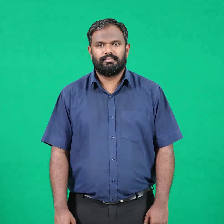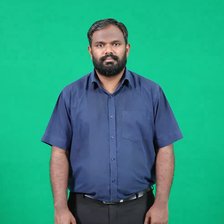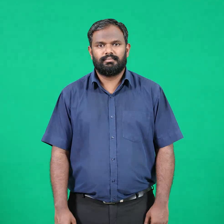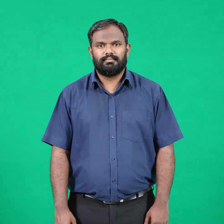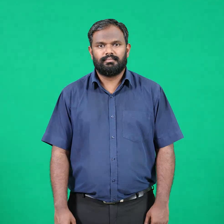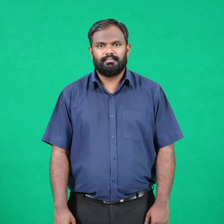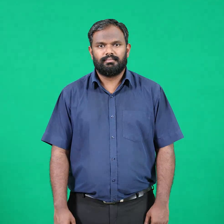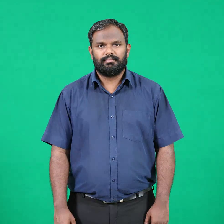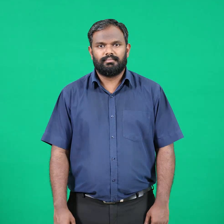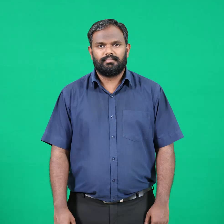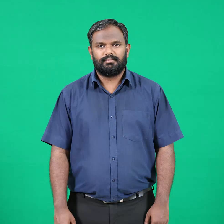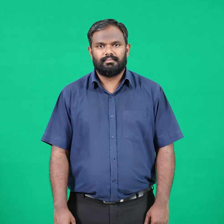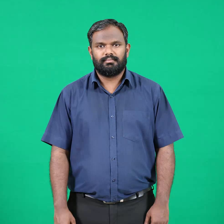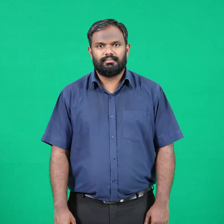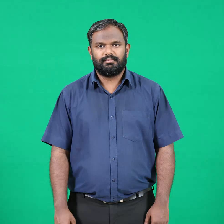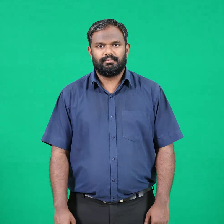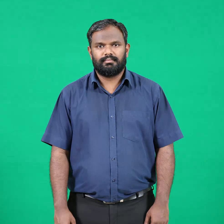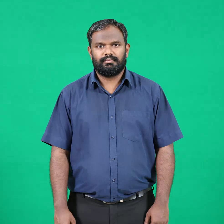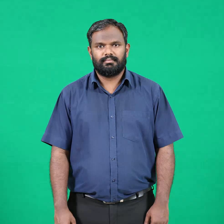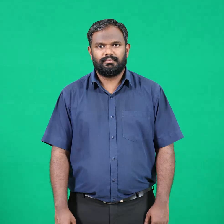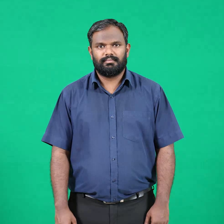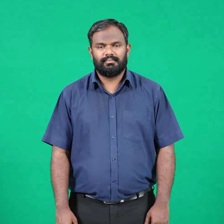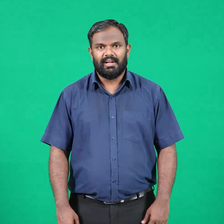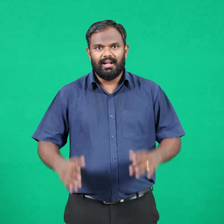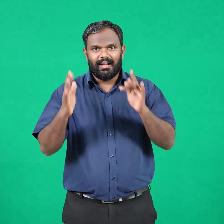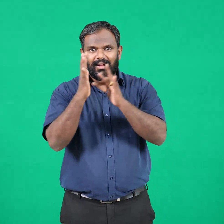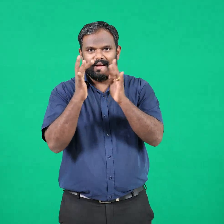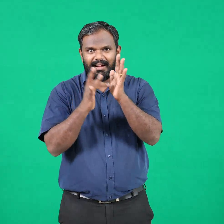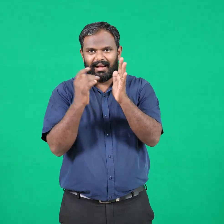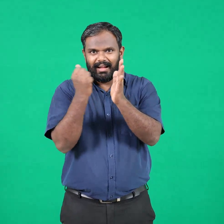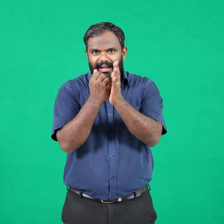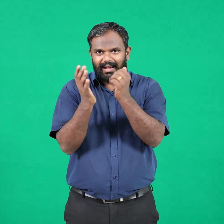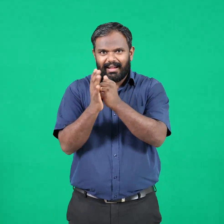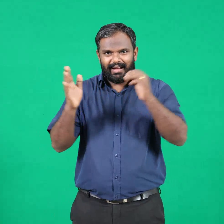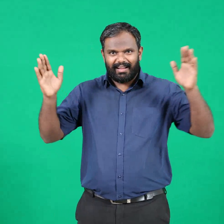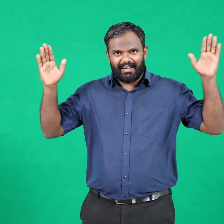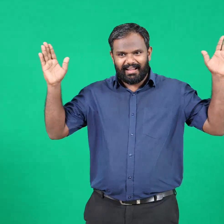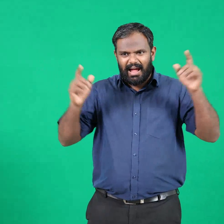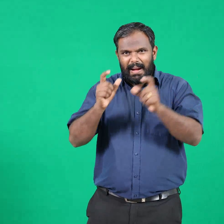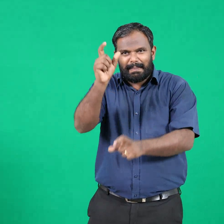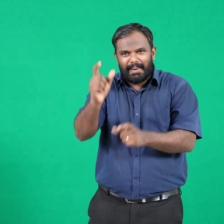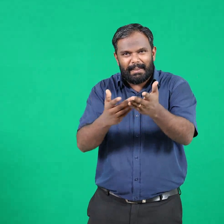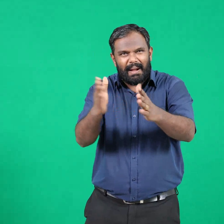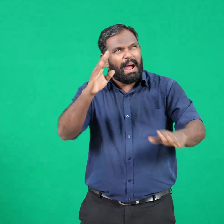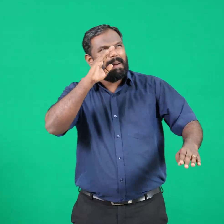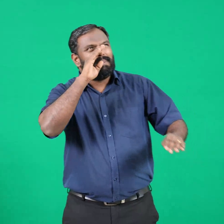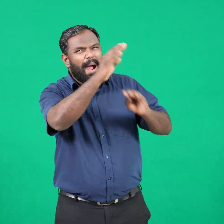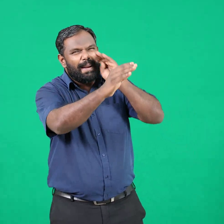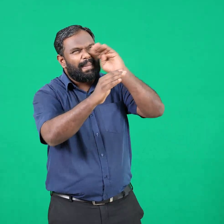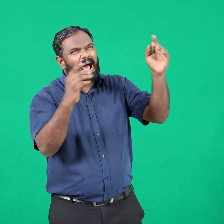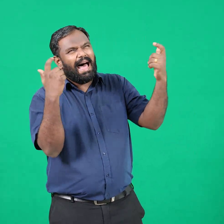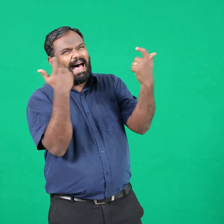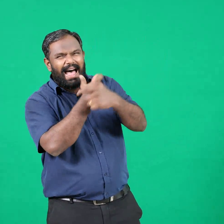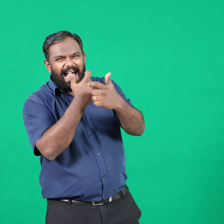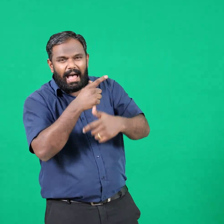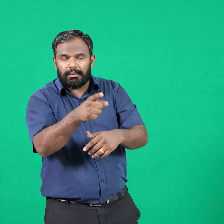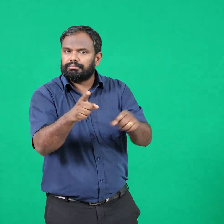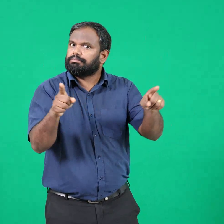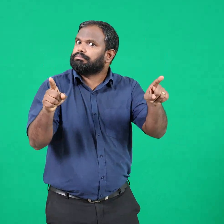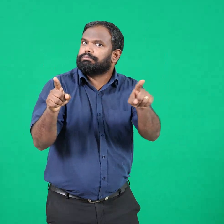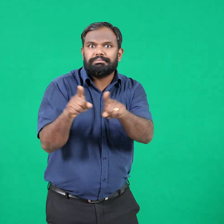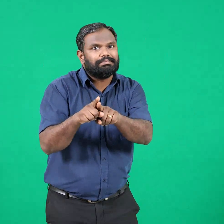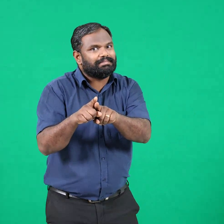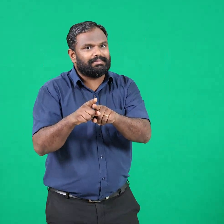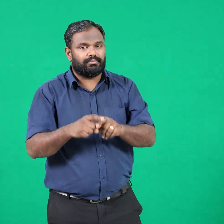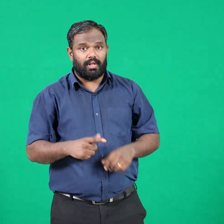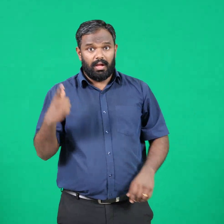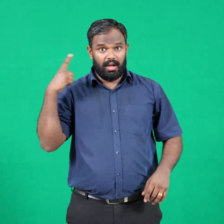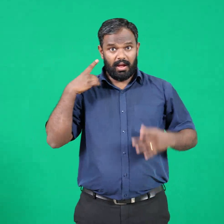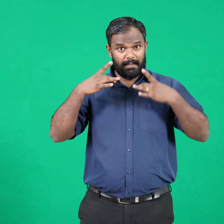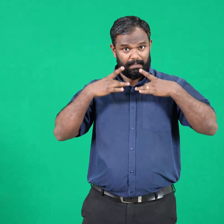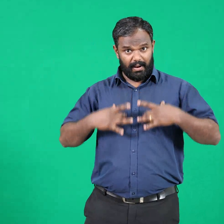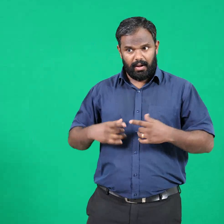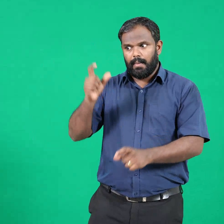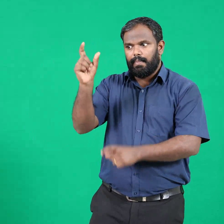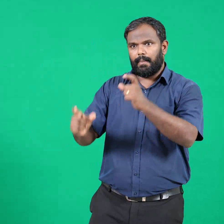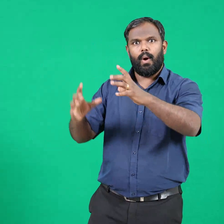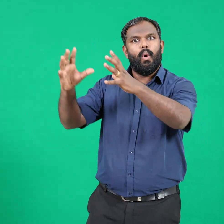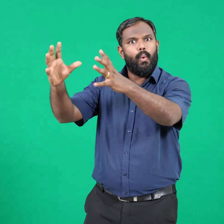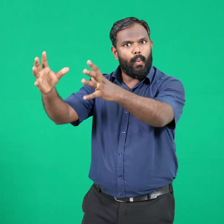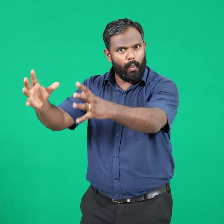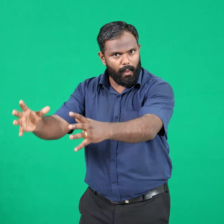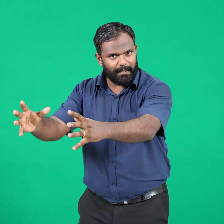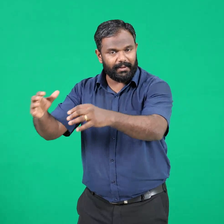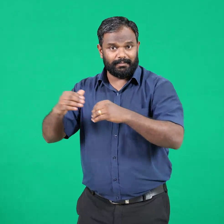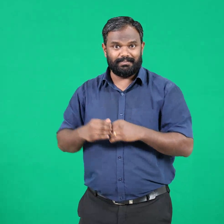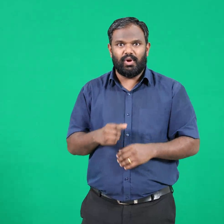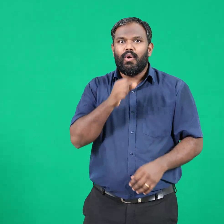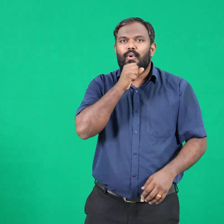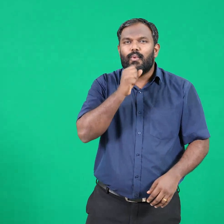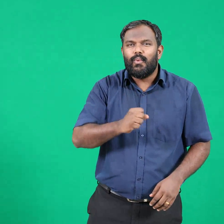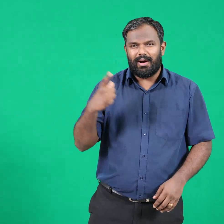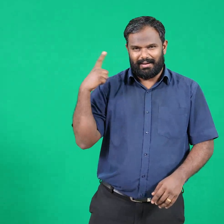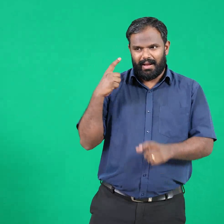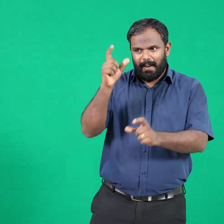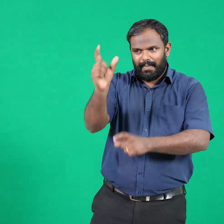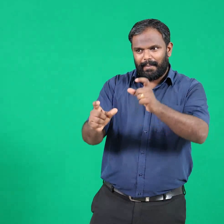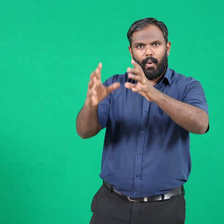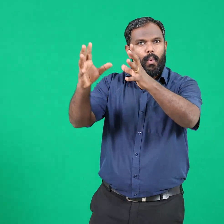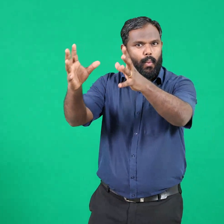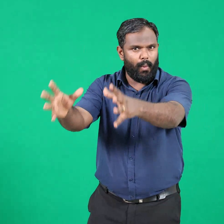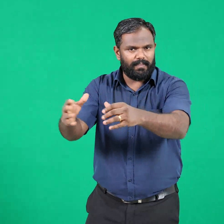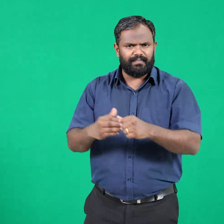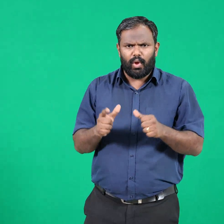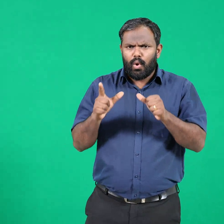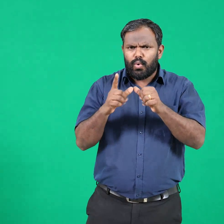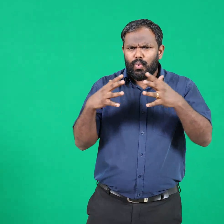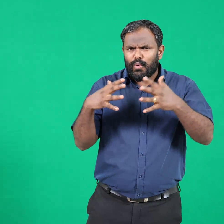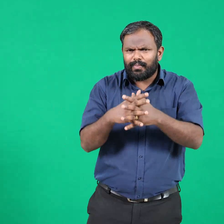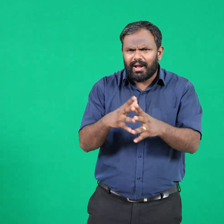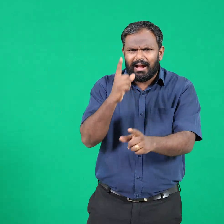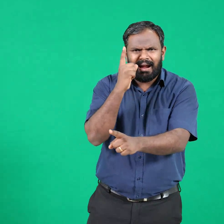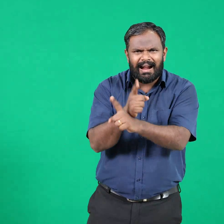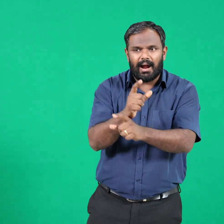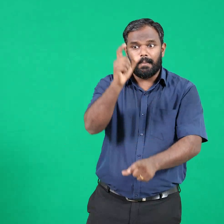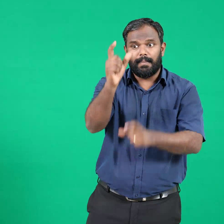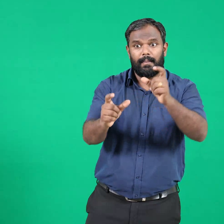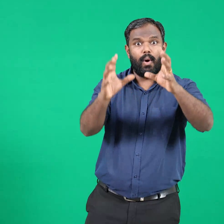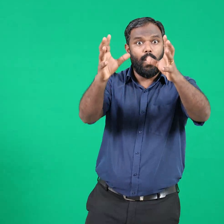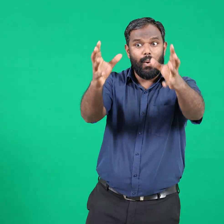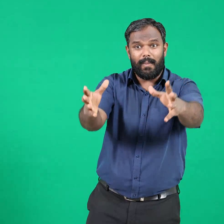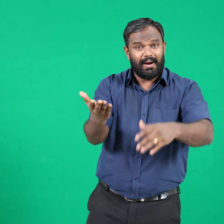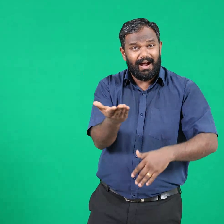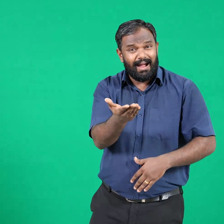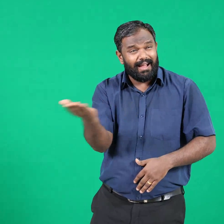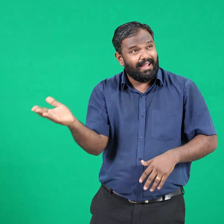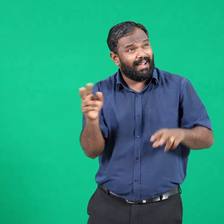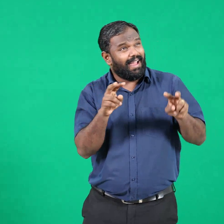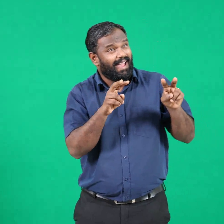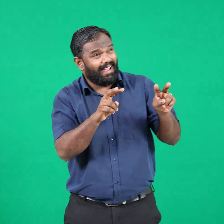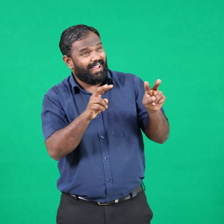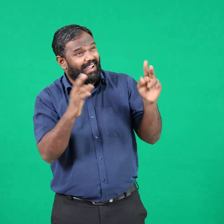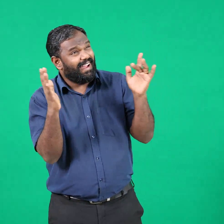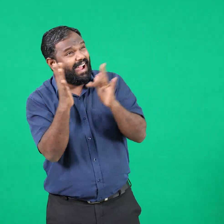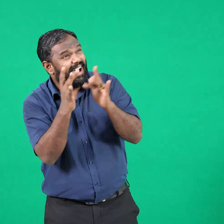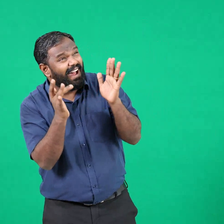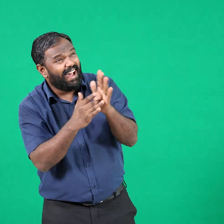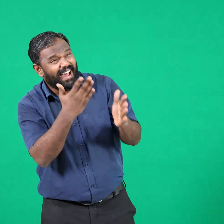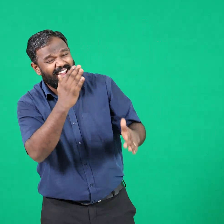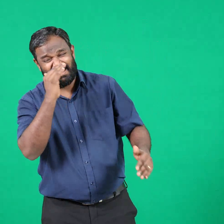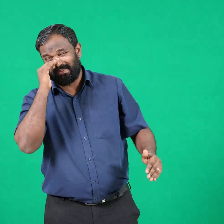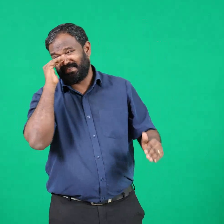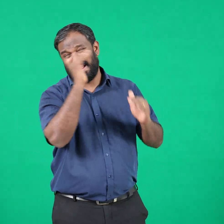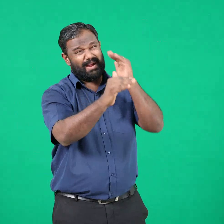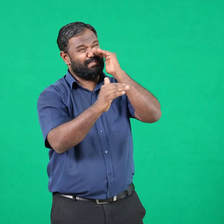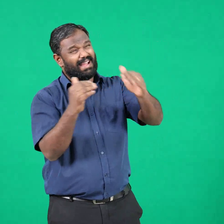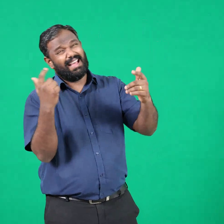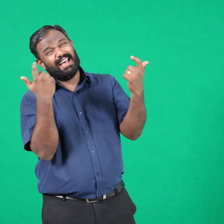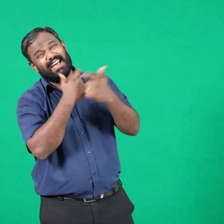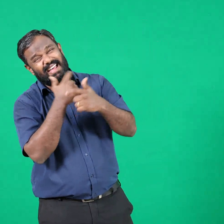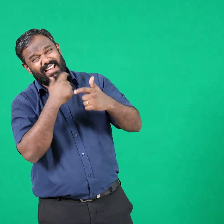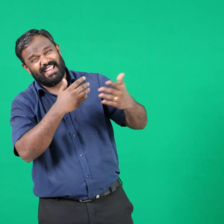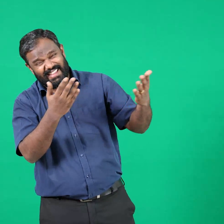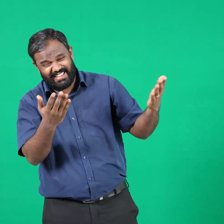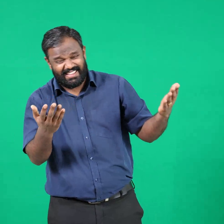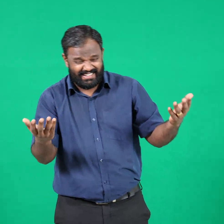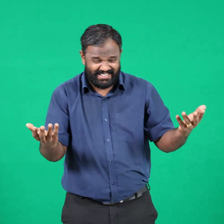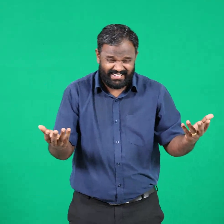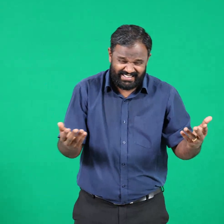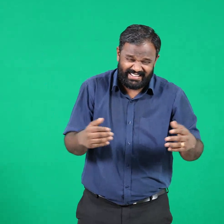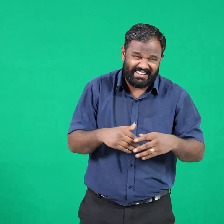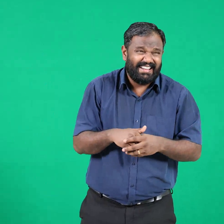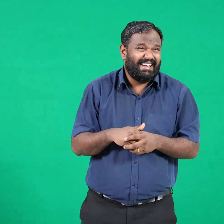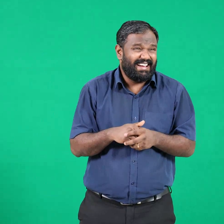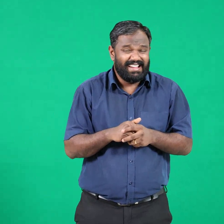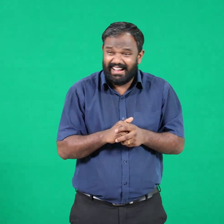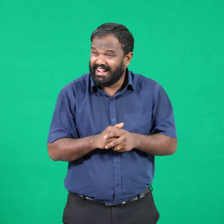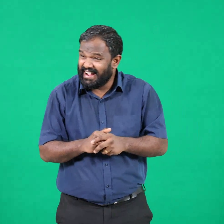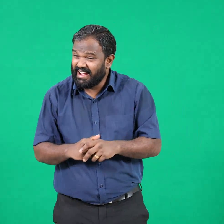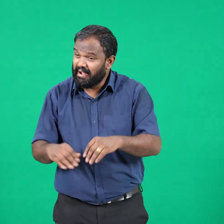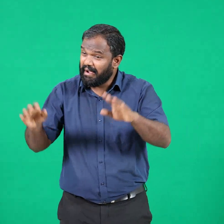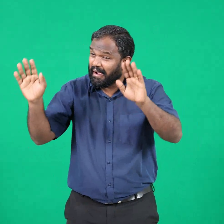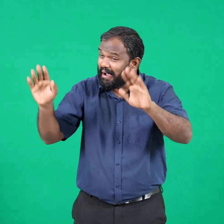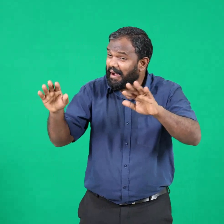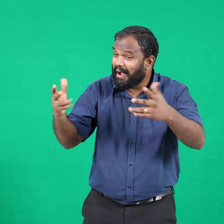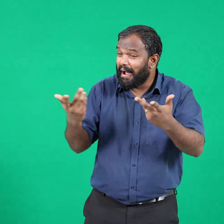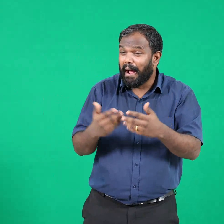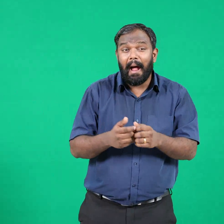In the same way, the chief priests, scribes, and elders mocked Him, saying, "He saved others, but He cannot save Himself.